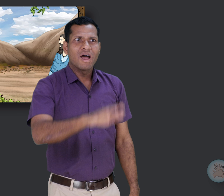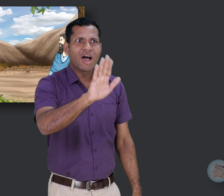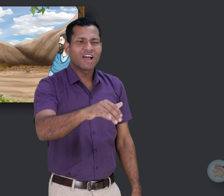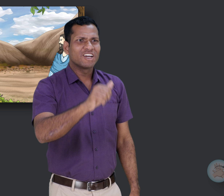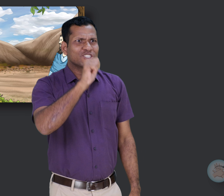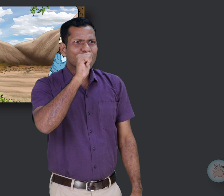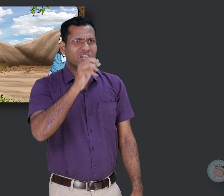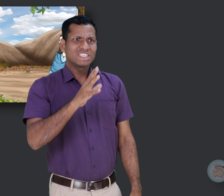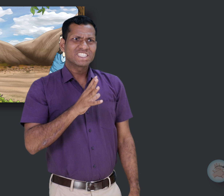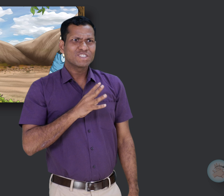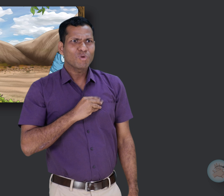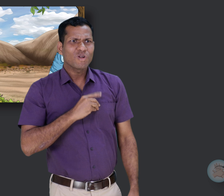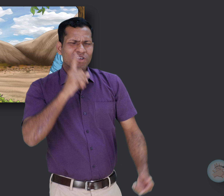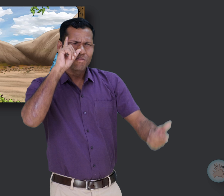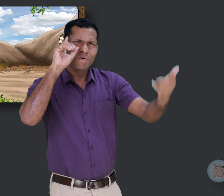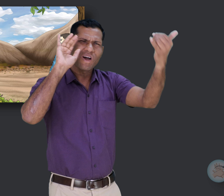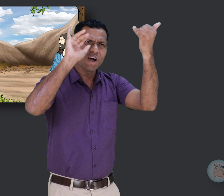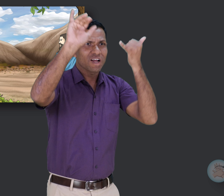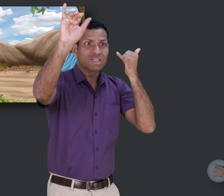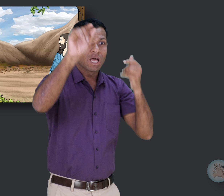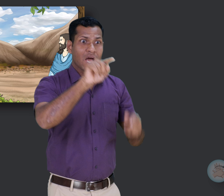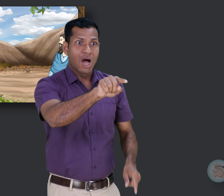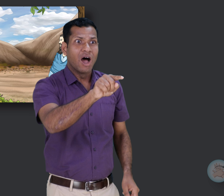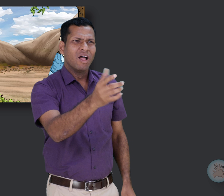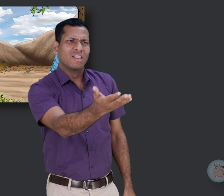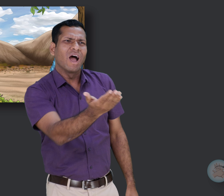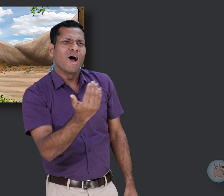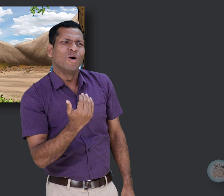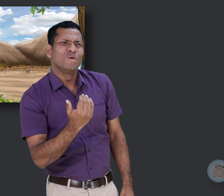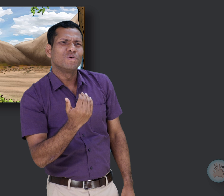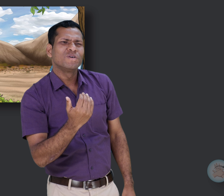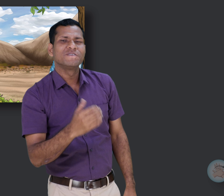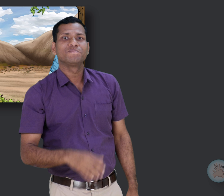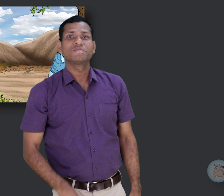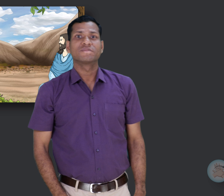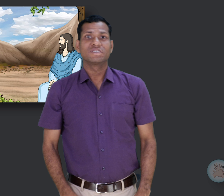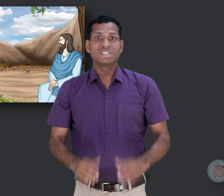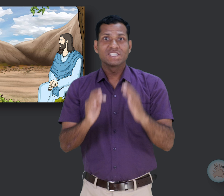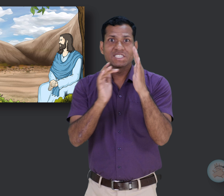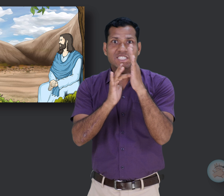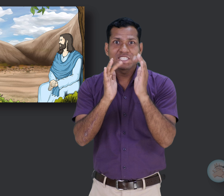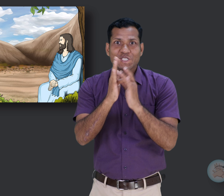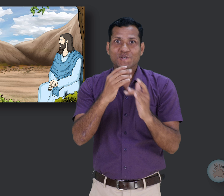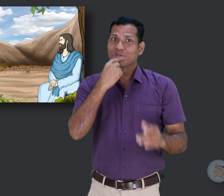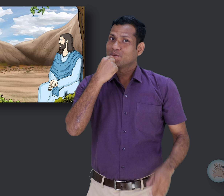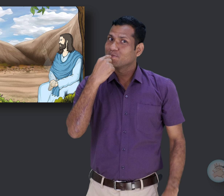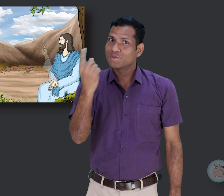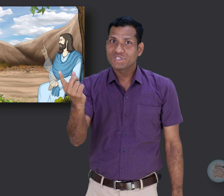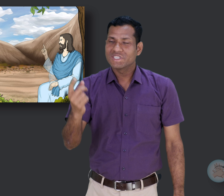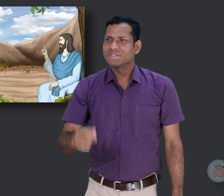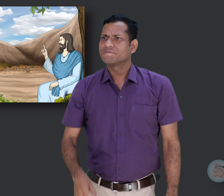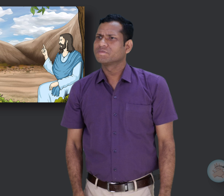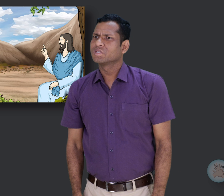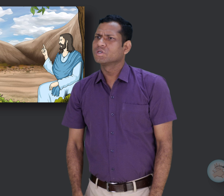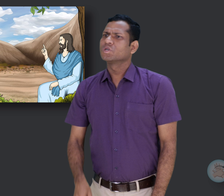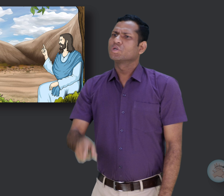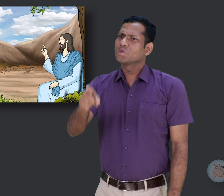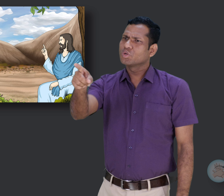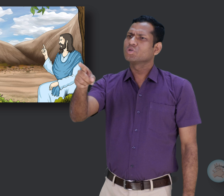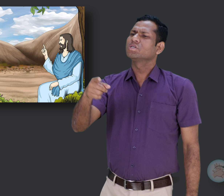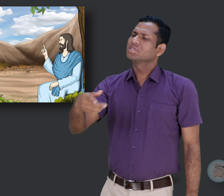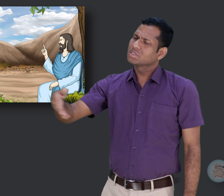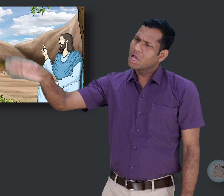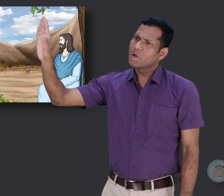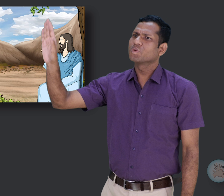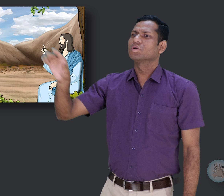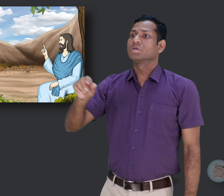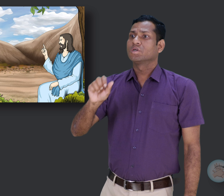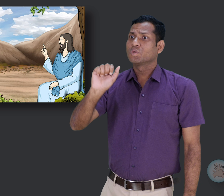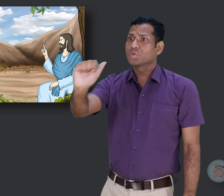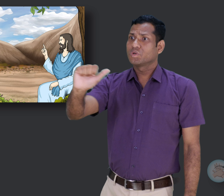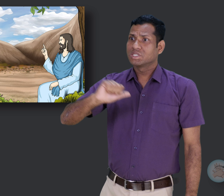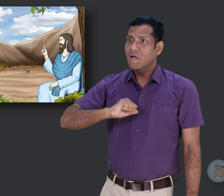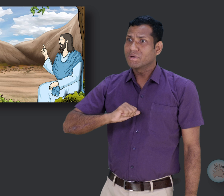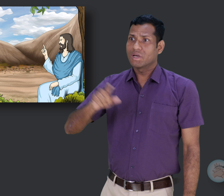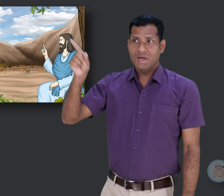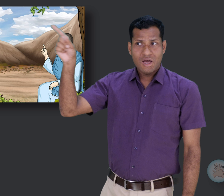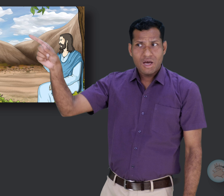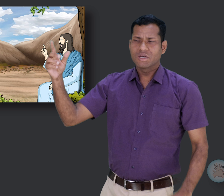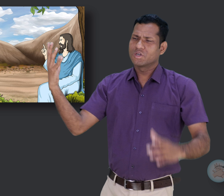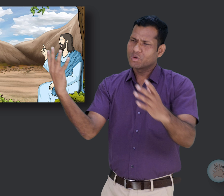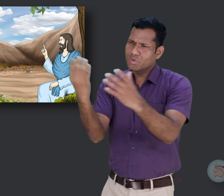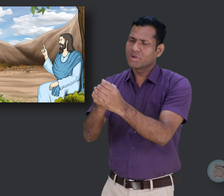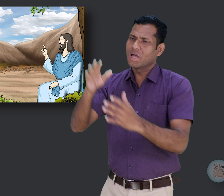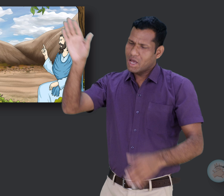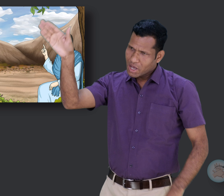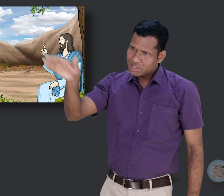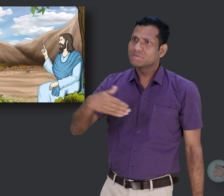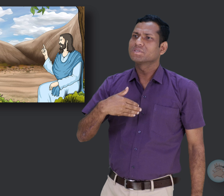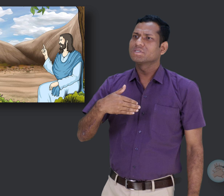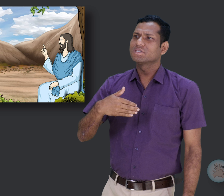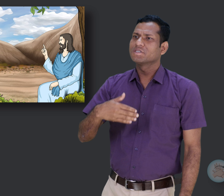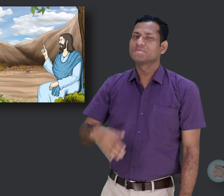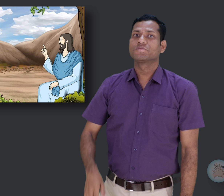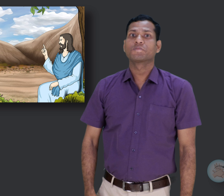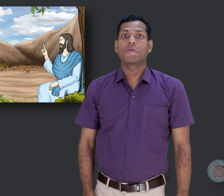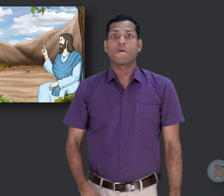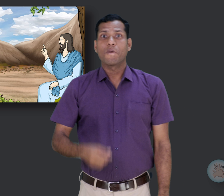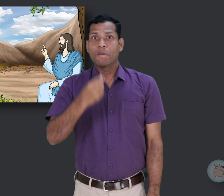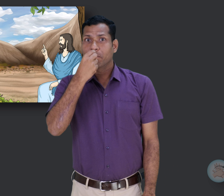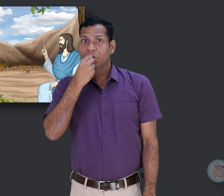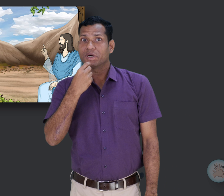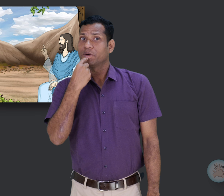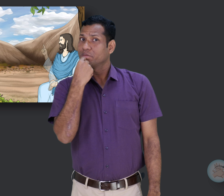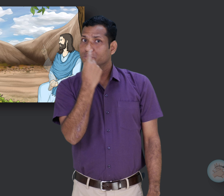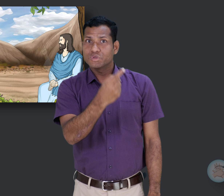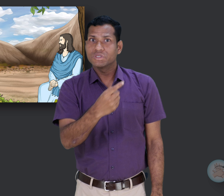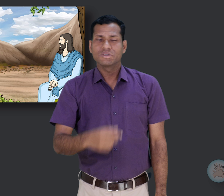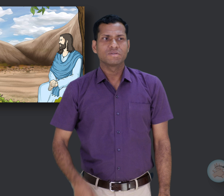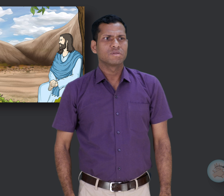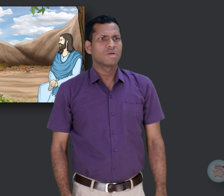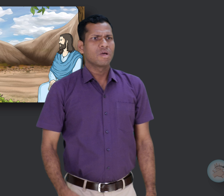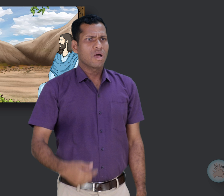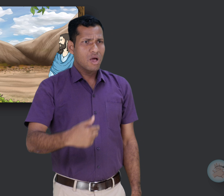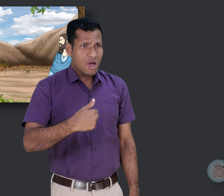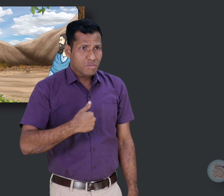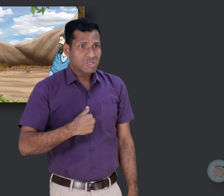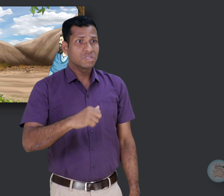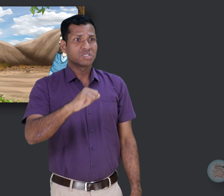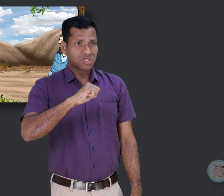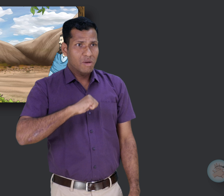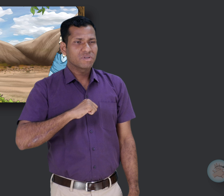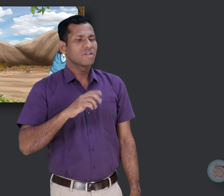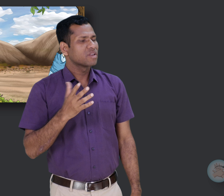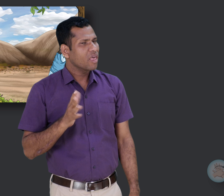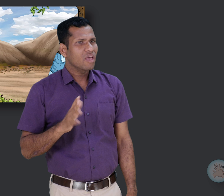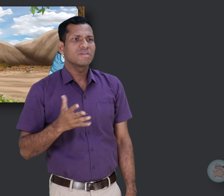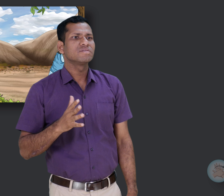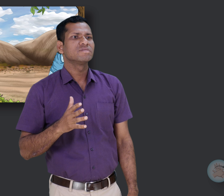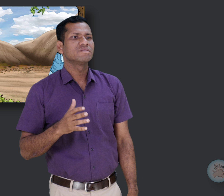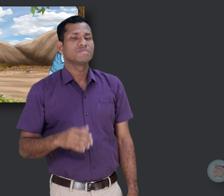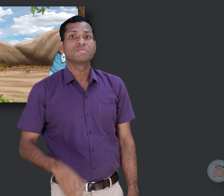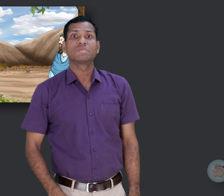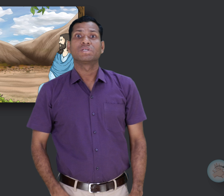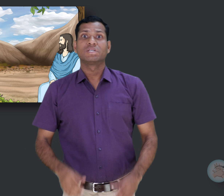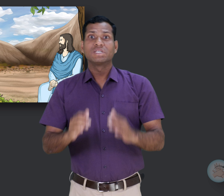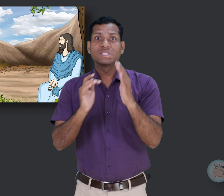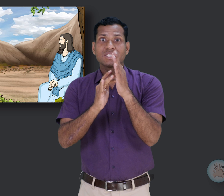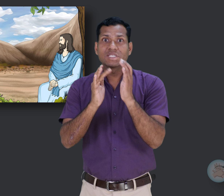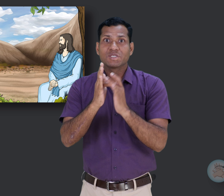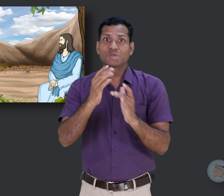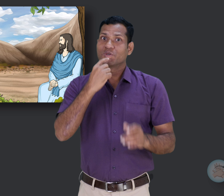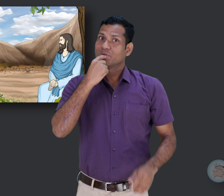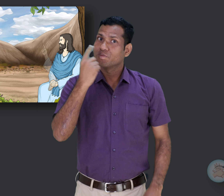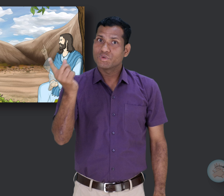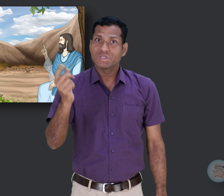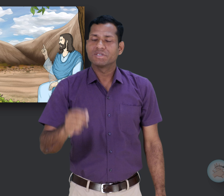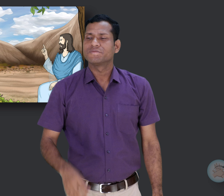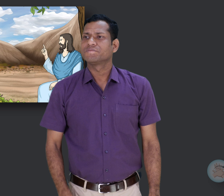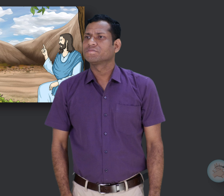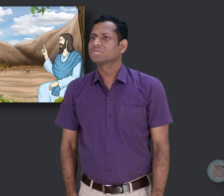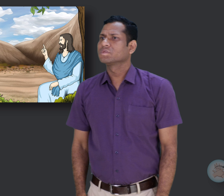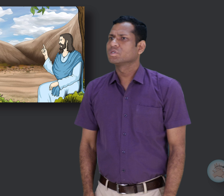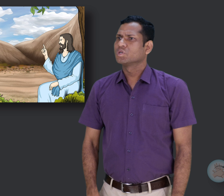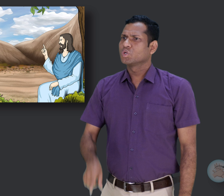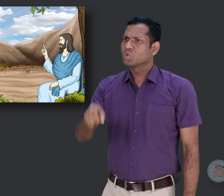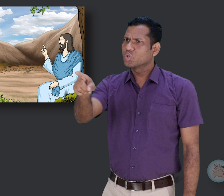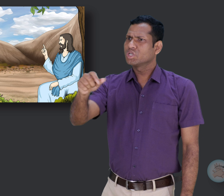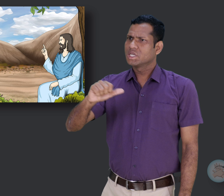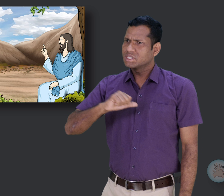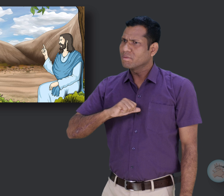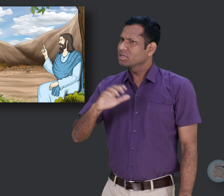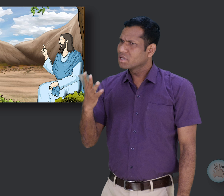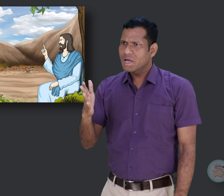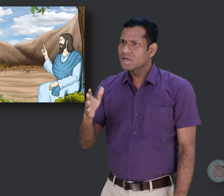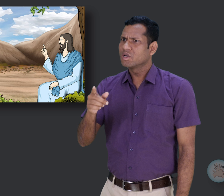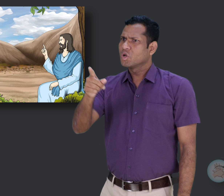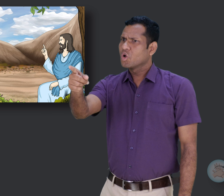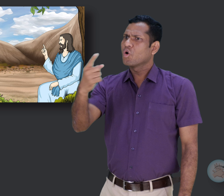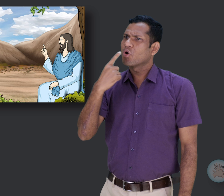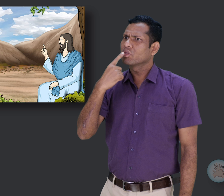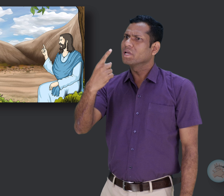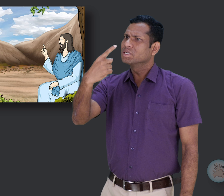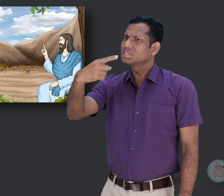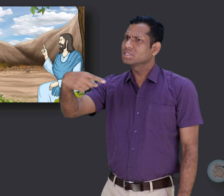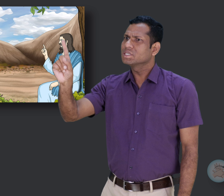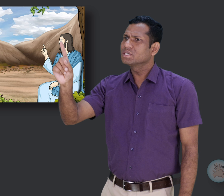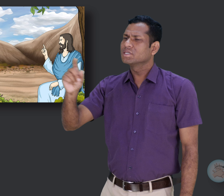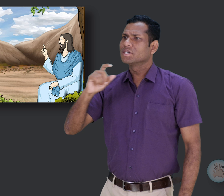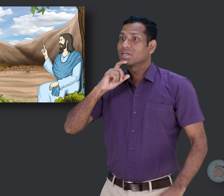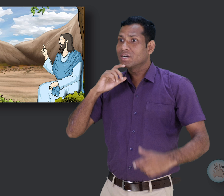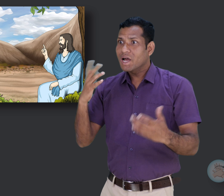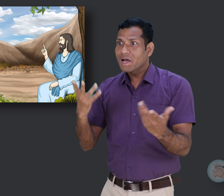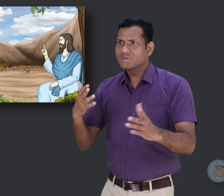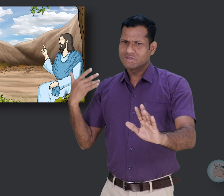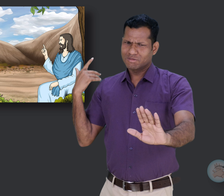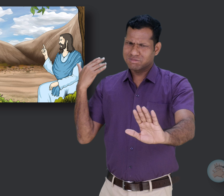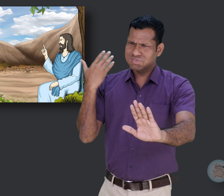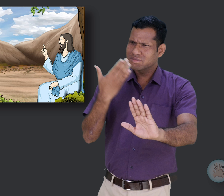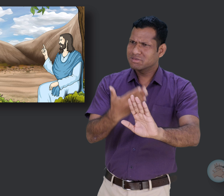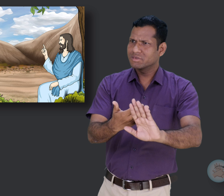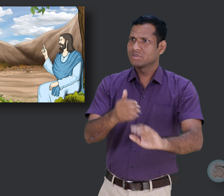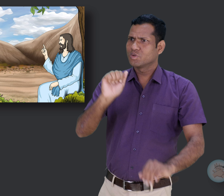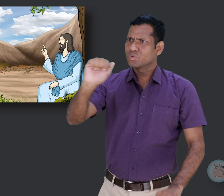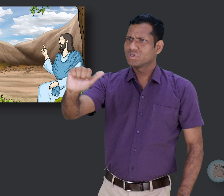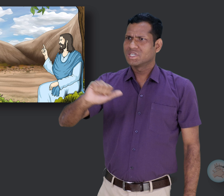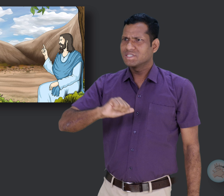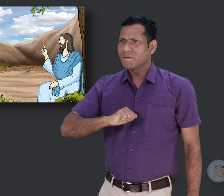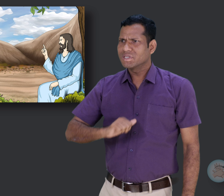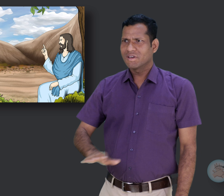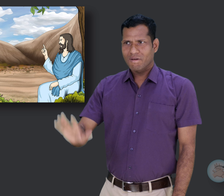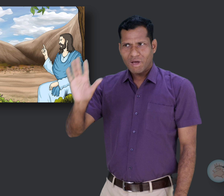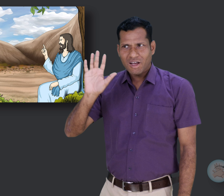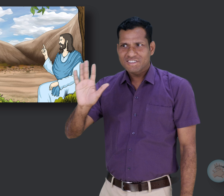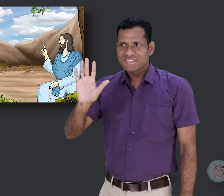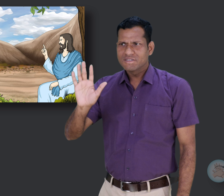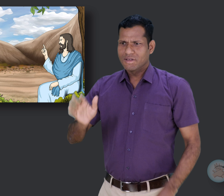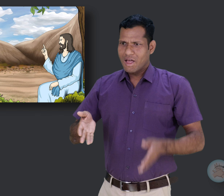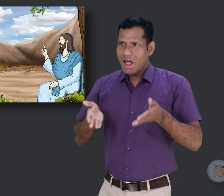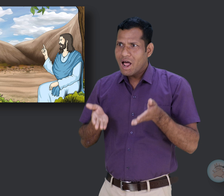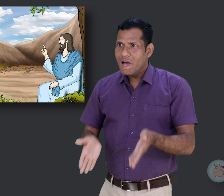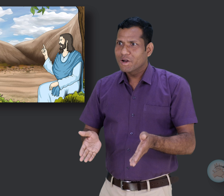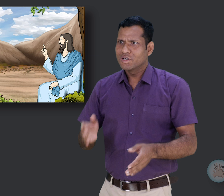Jesus told her, “Go, call your husband and come back.” “I have no husband,” the woman replied. Jesus said to her, “You are correct to say that you have no husband.